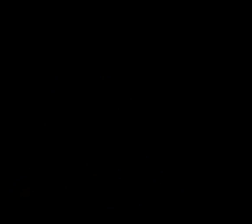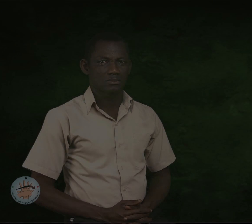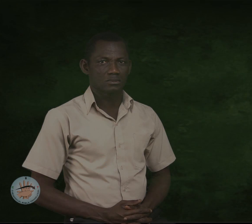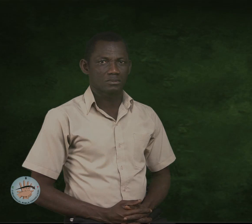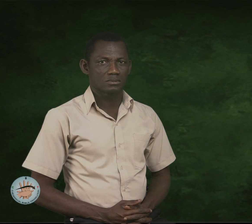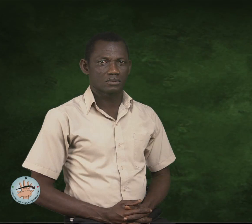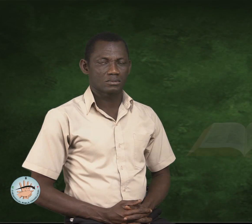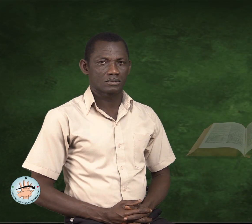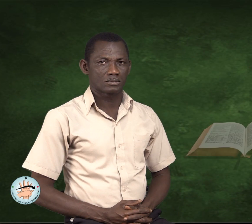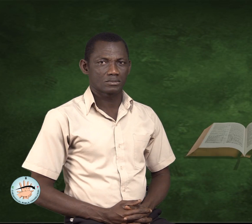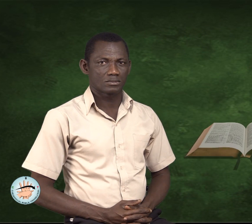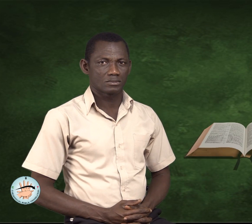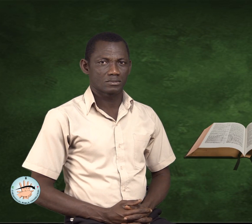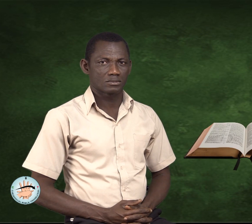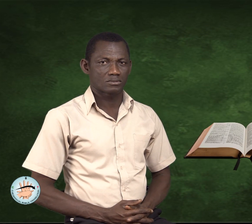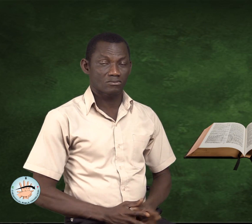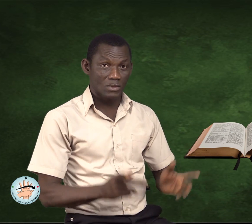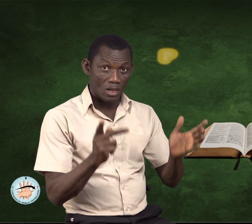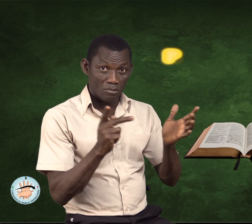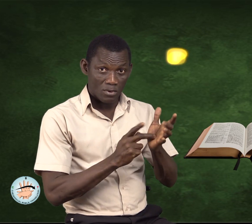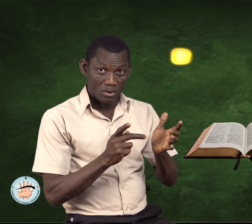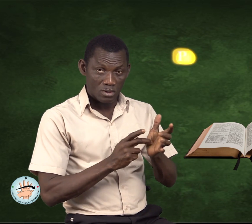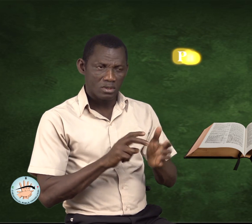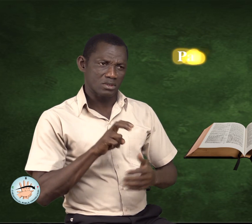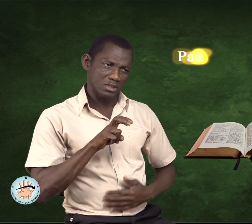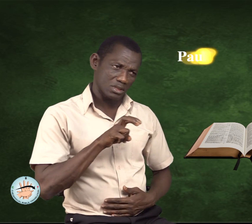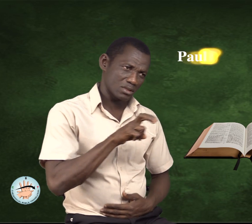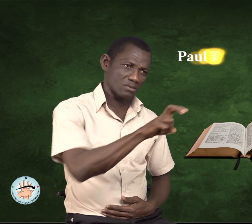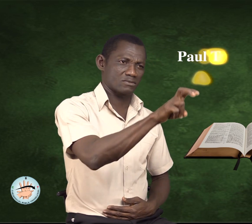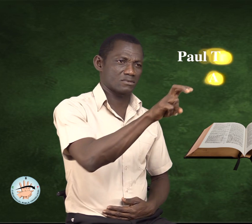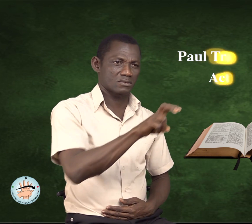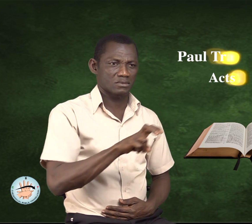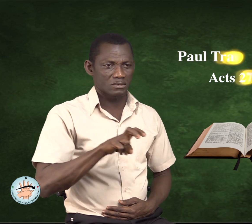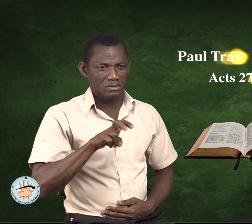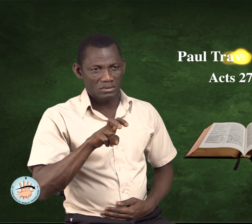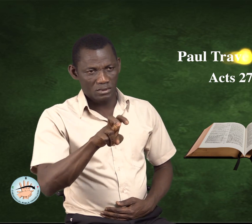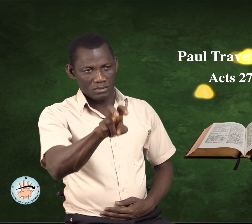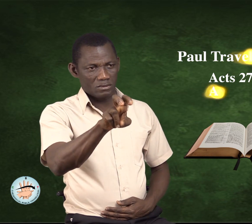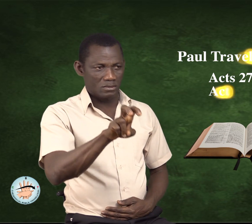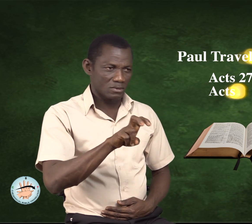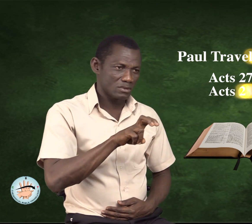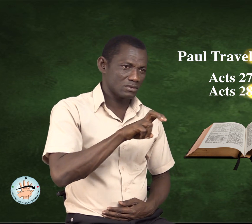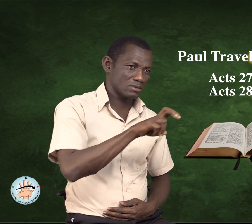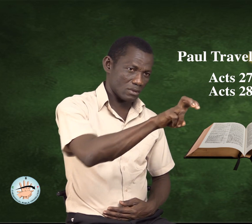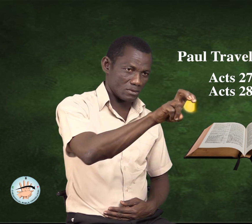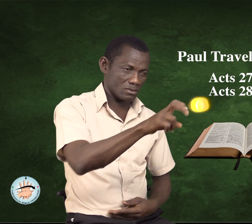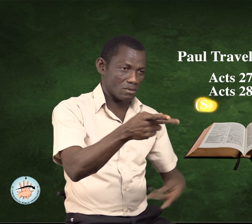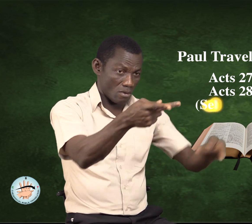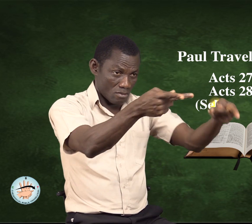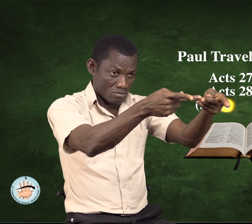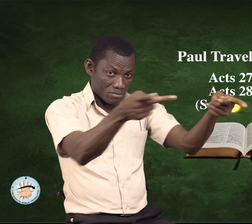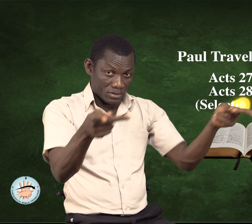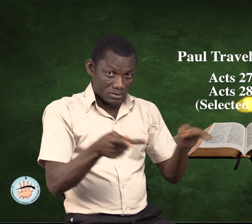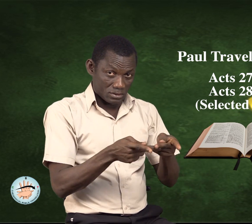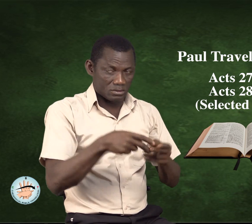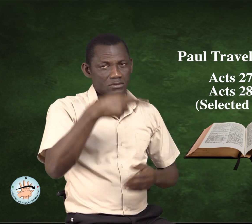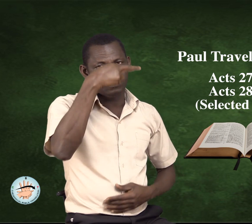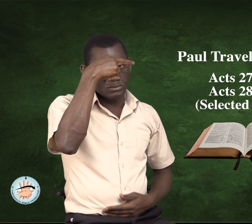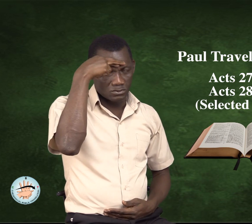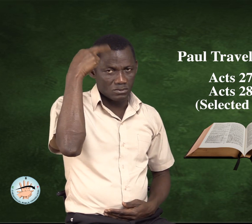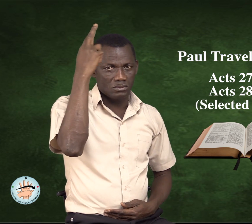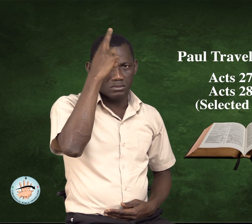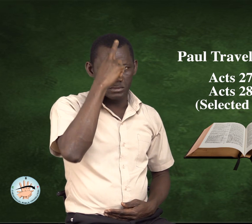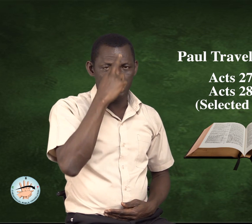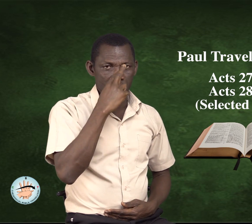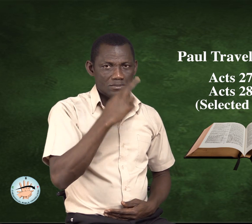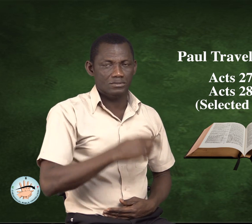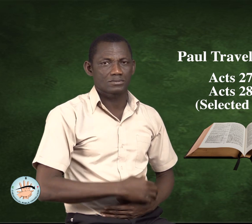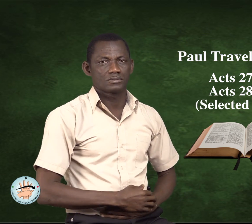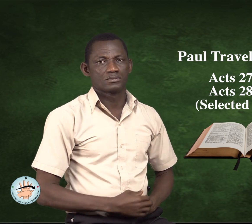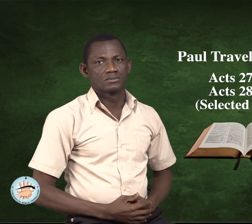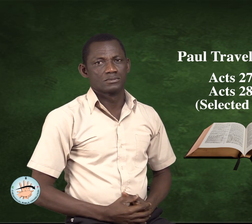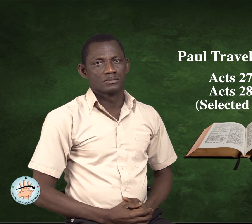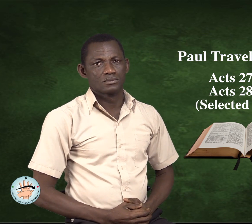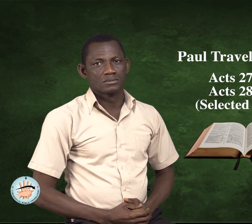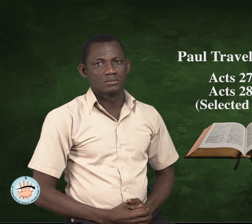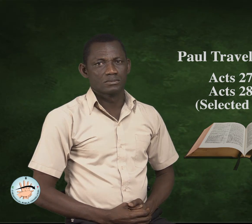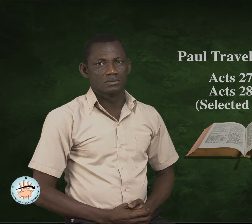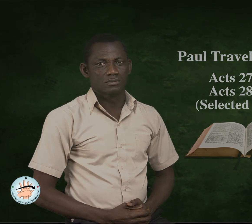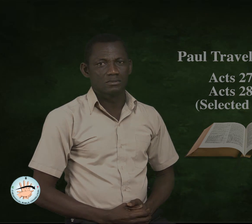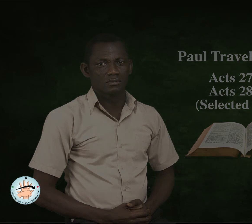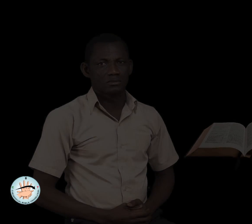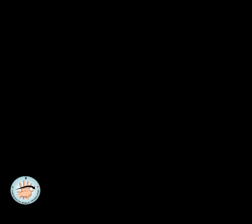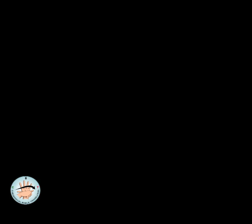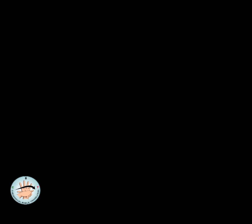Paul travels to Rome